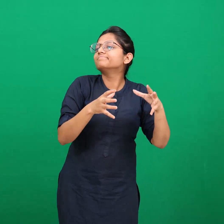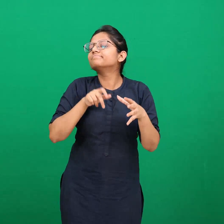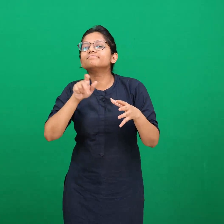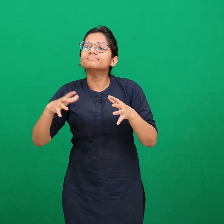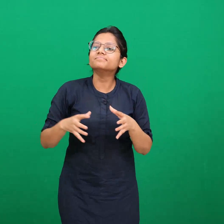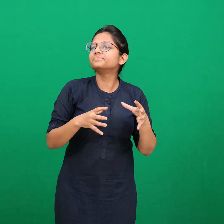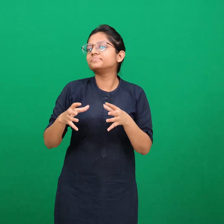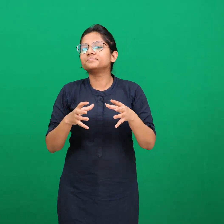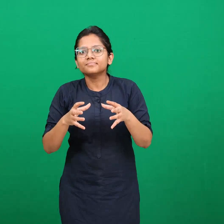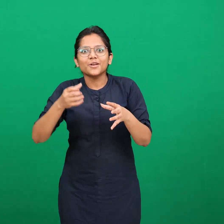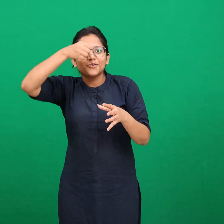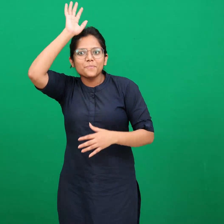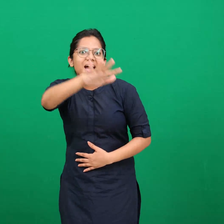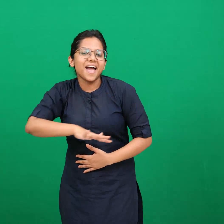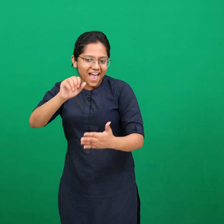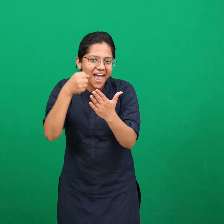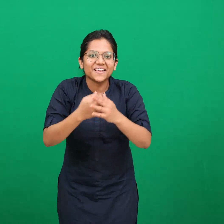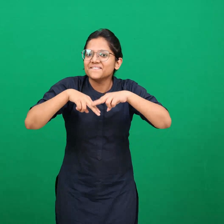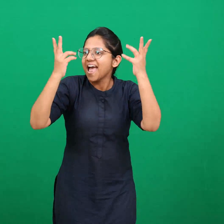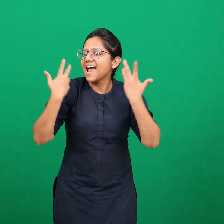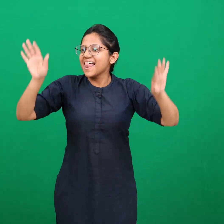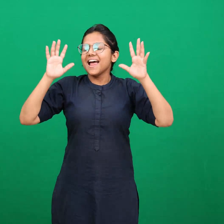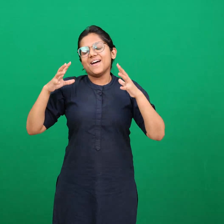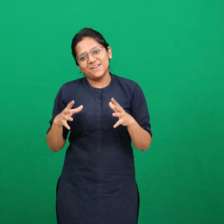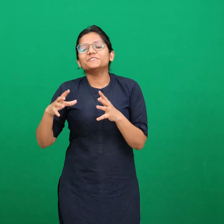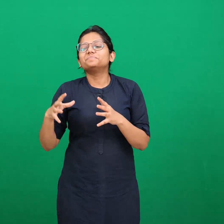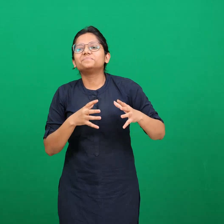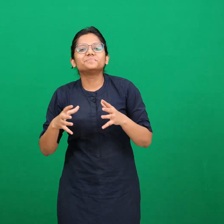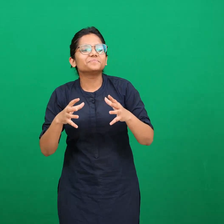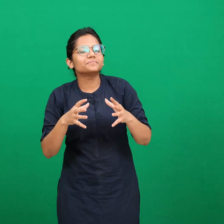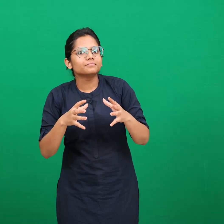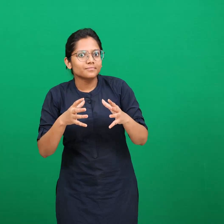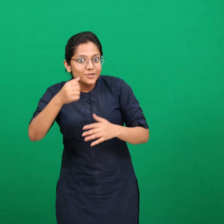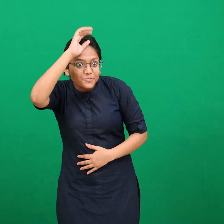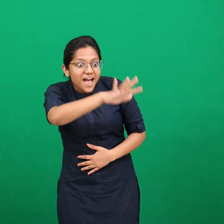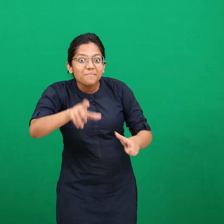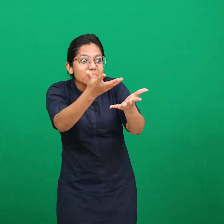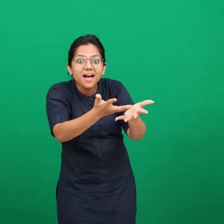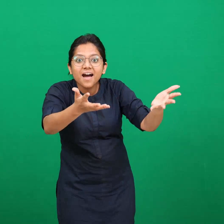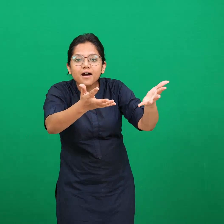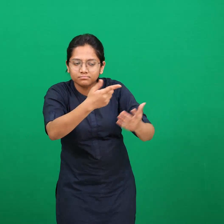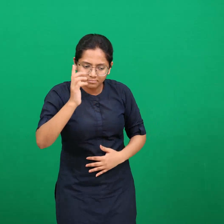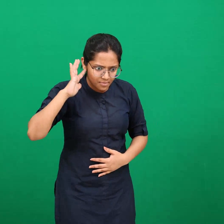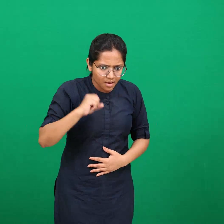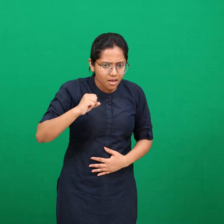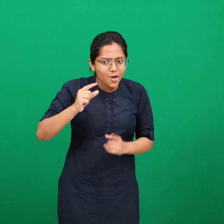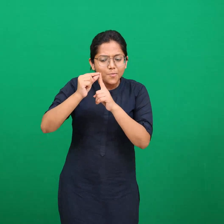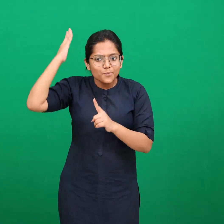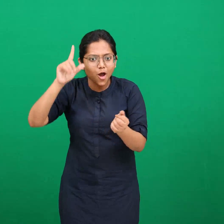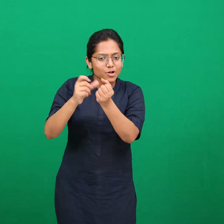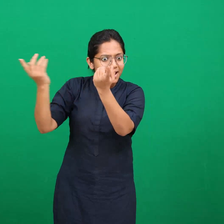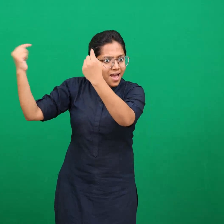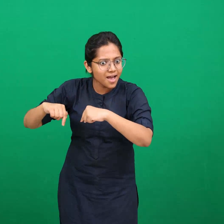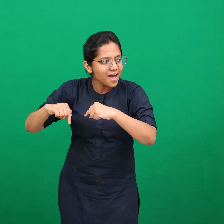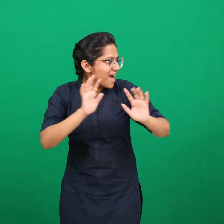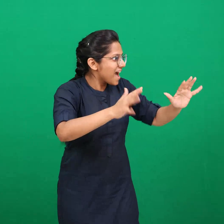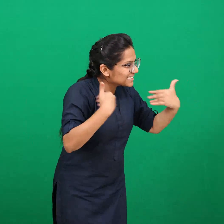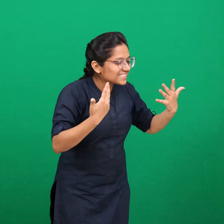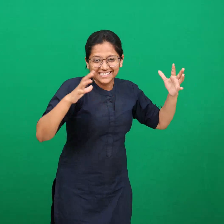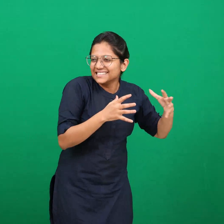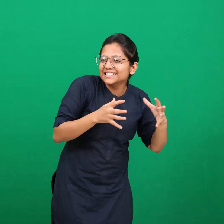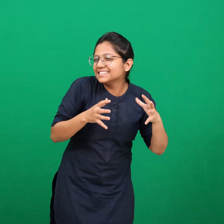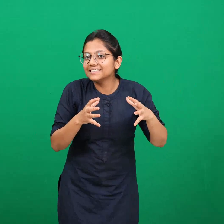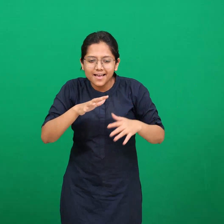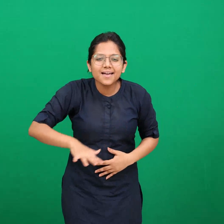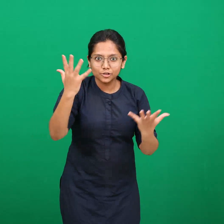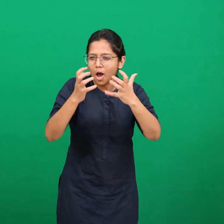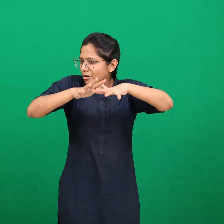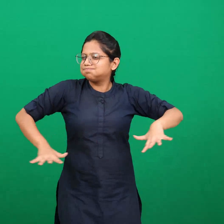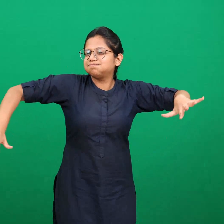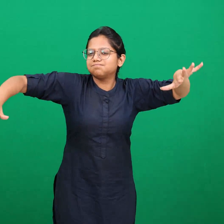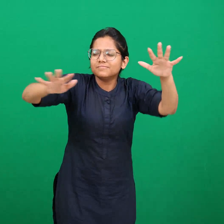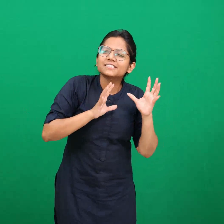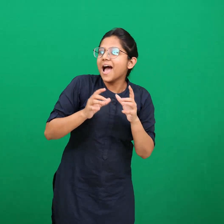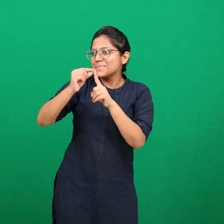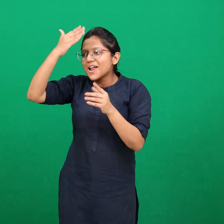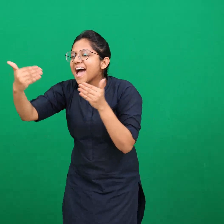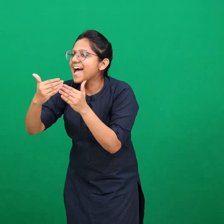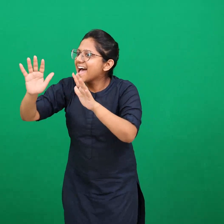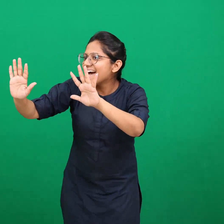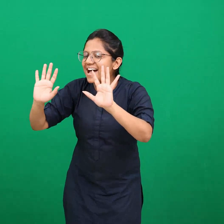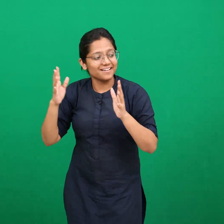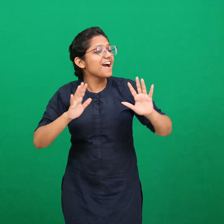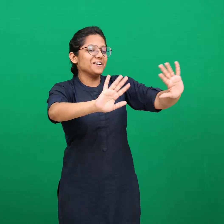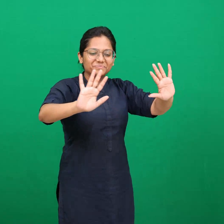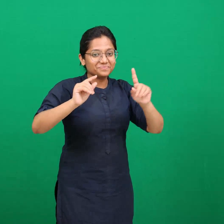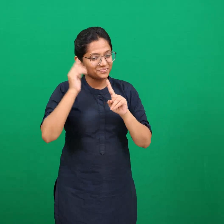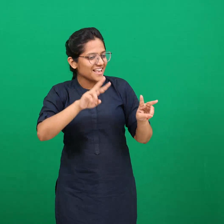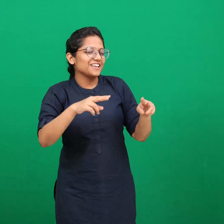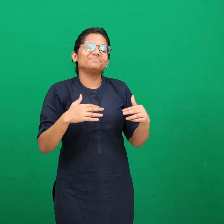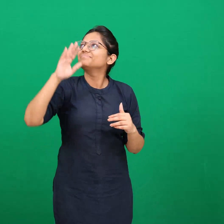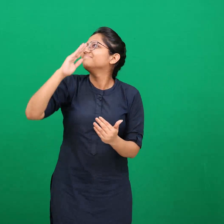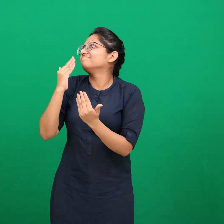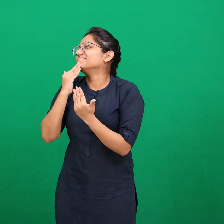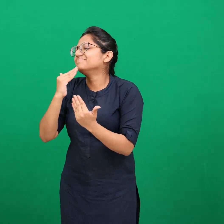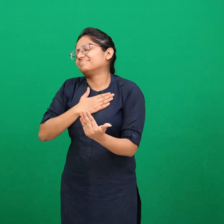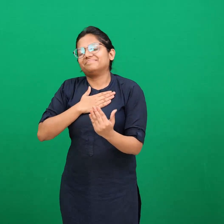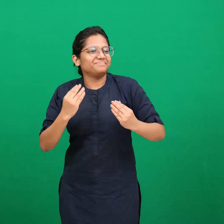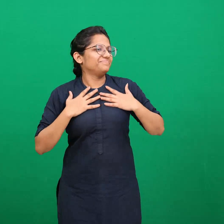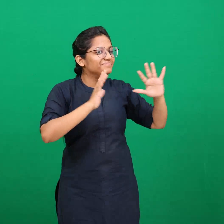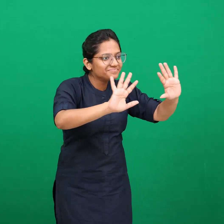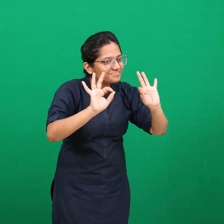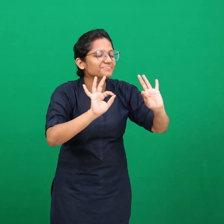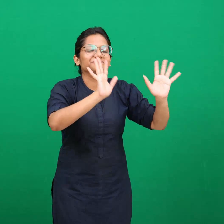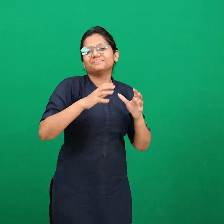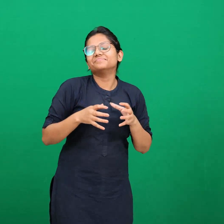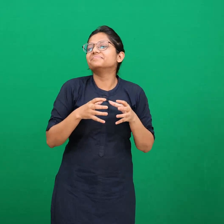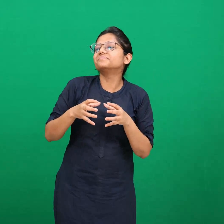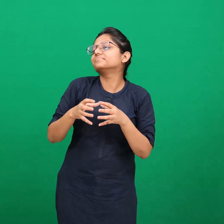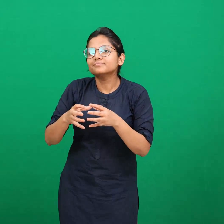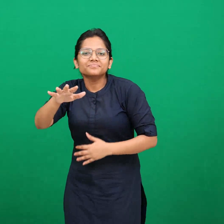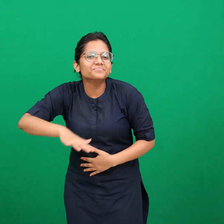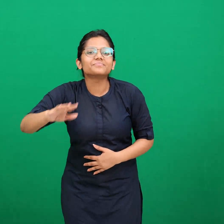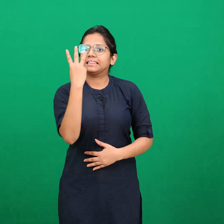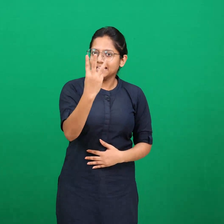The brothers there had heard about us and traveled as far as the Forum of Appius and the Three Taverns to meet us.